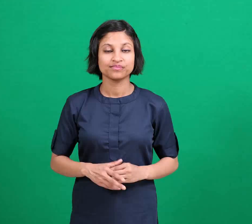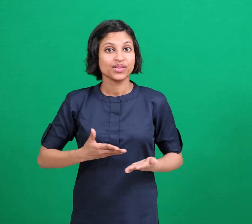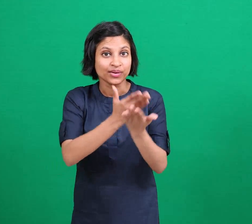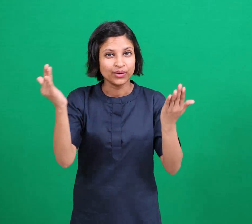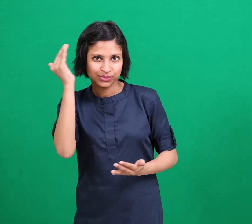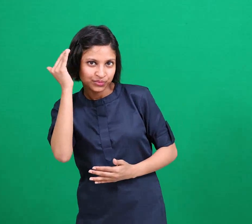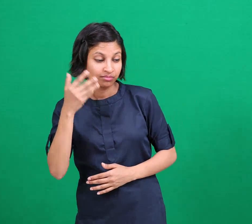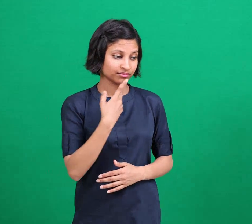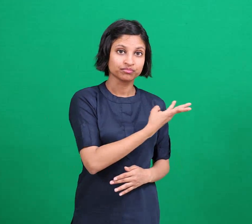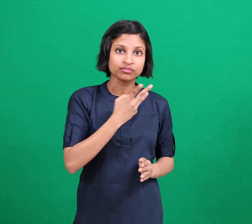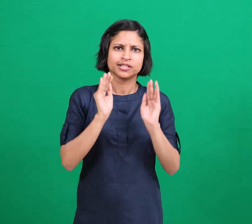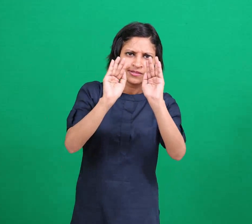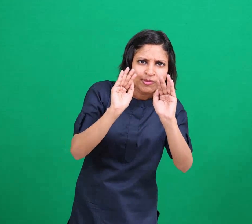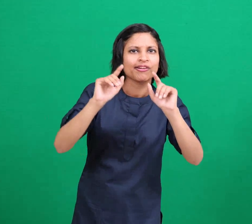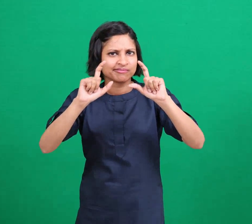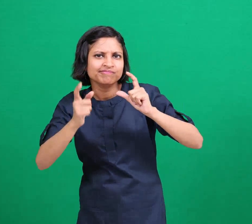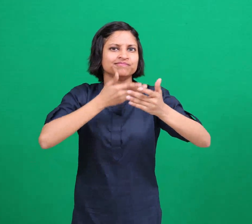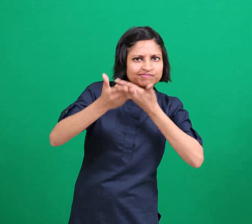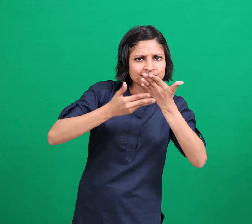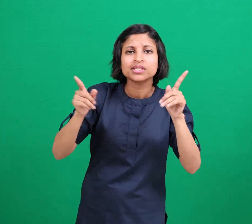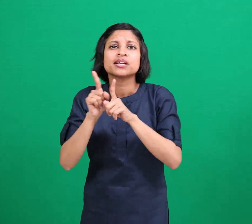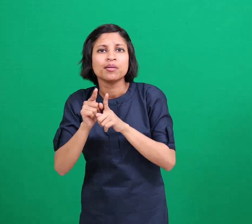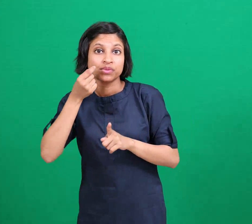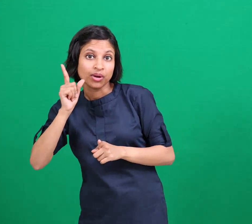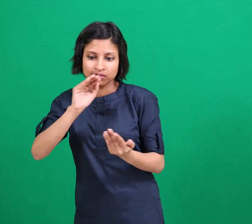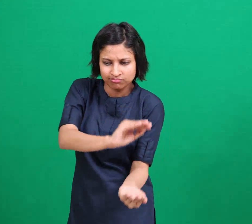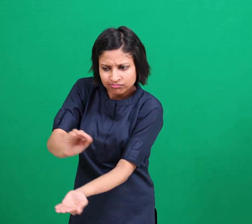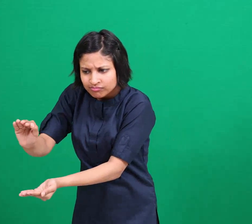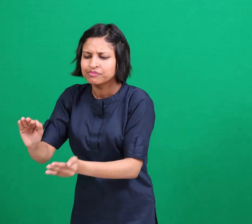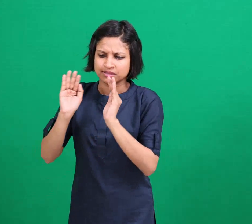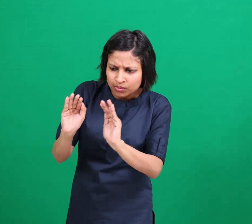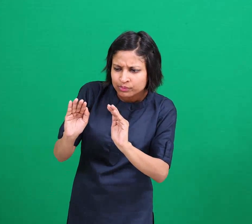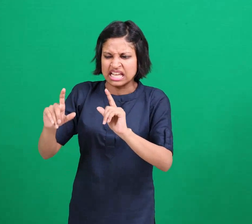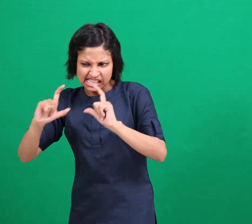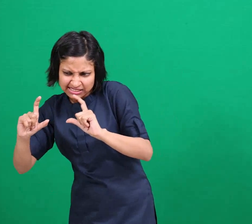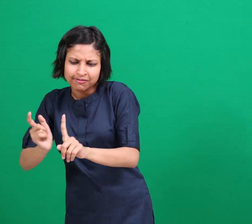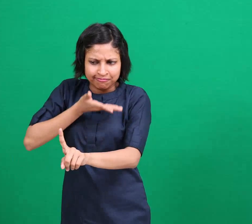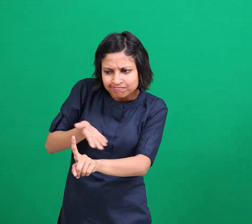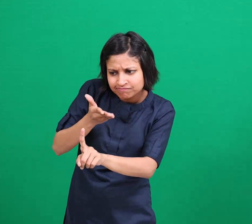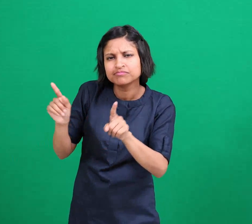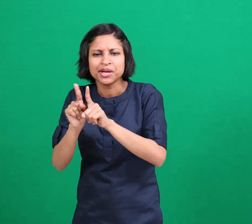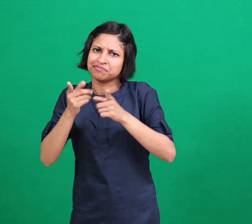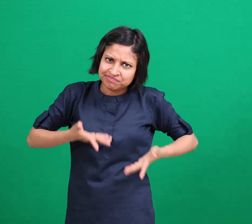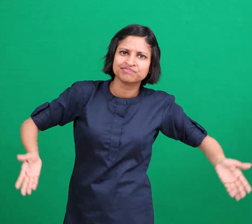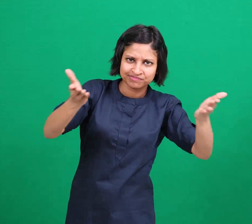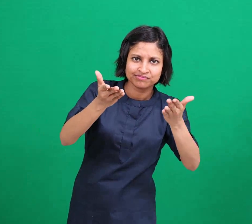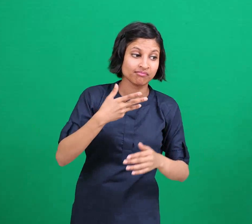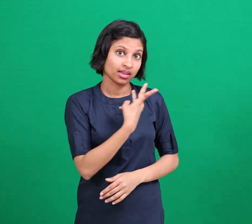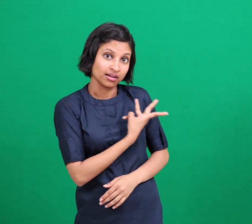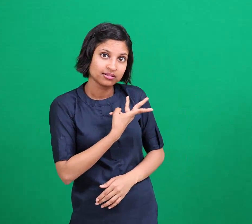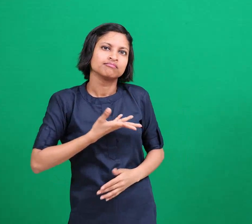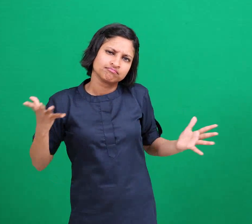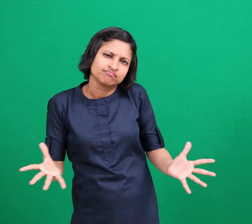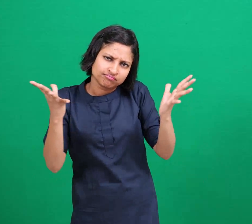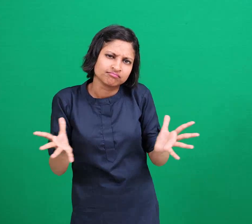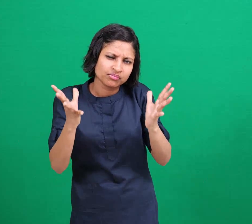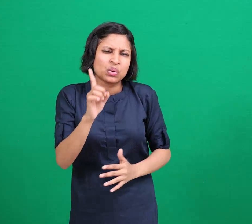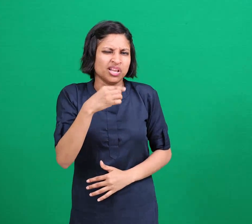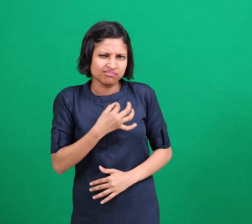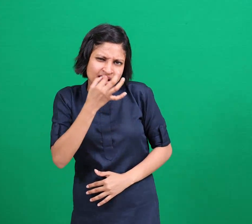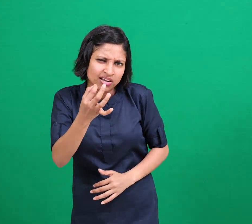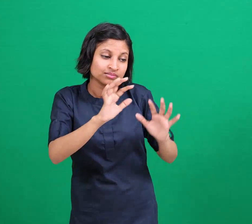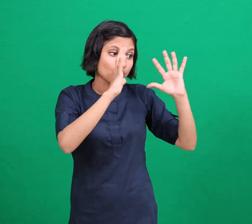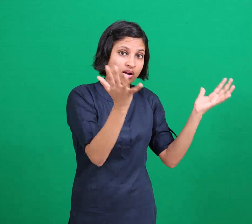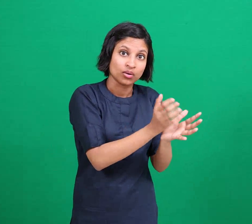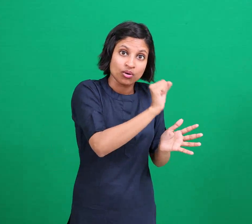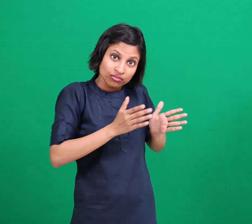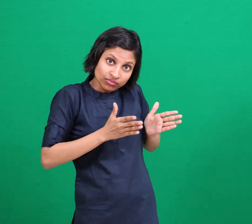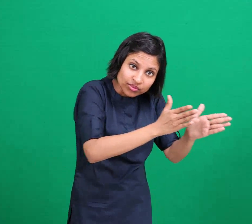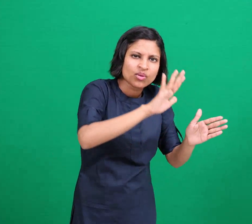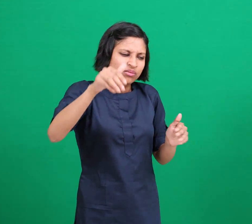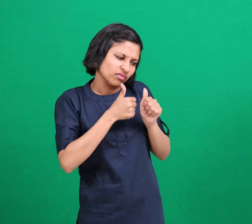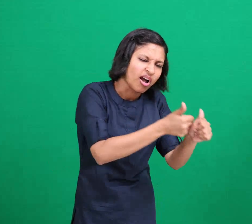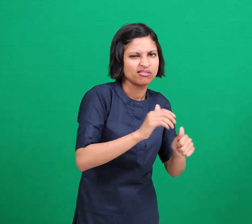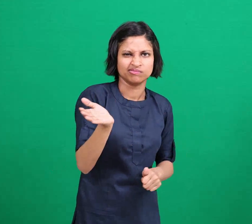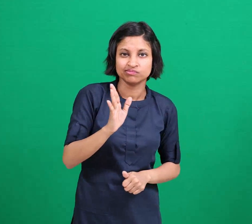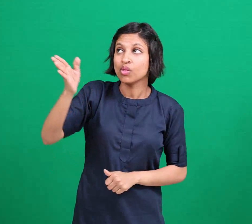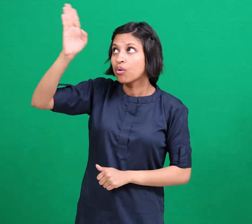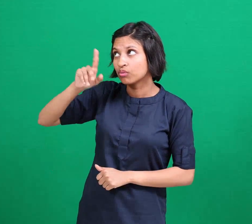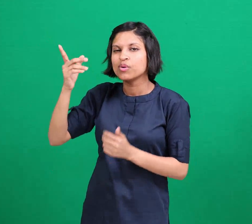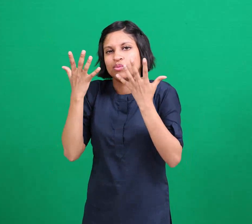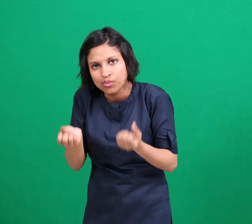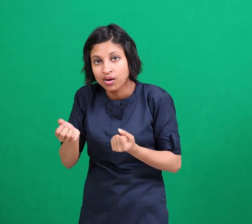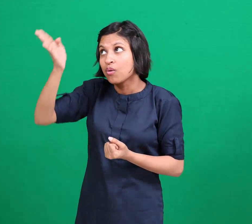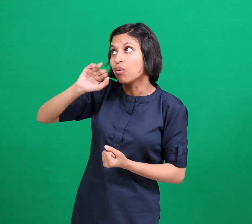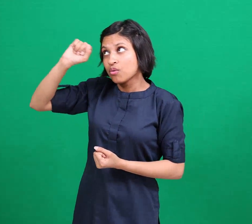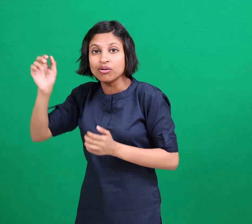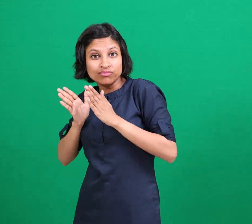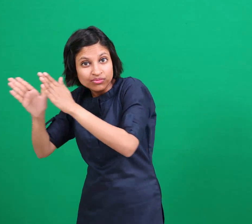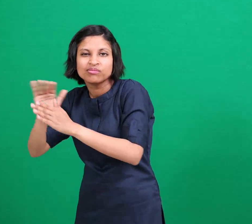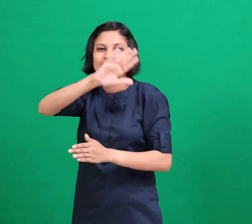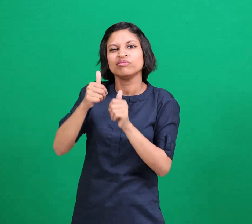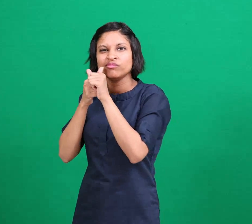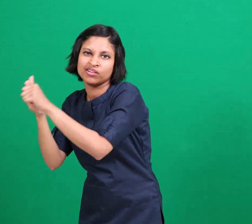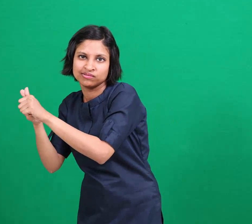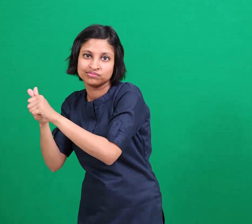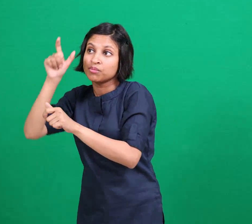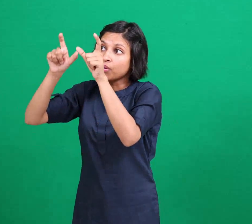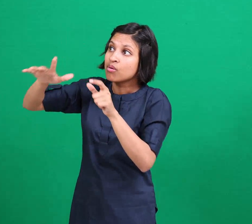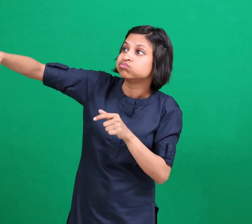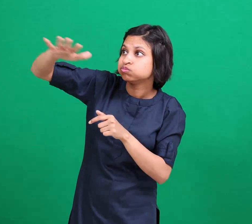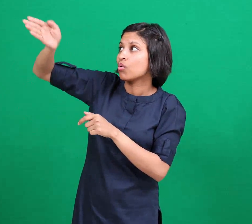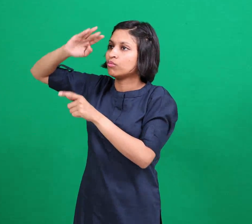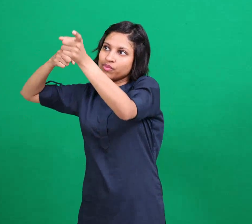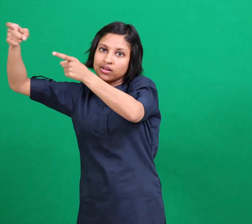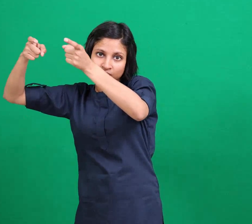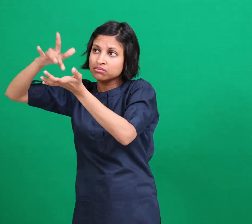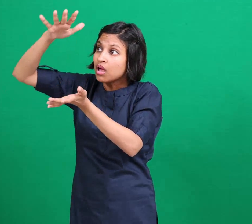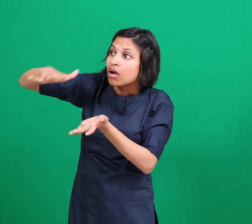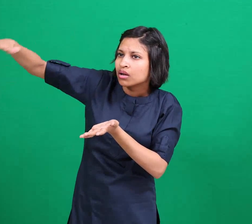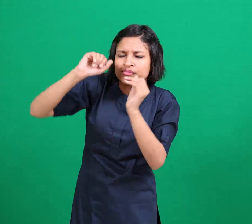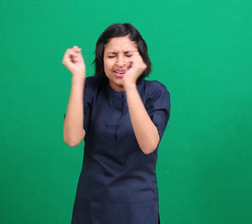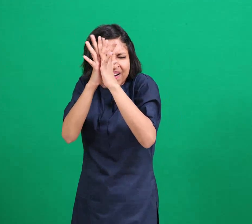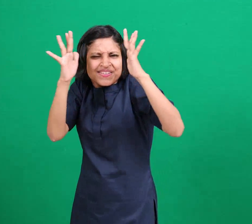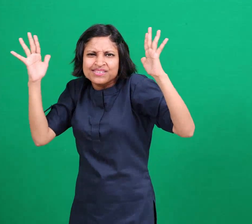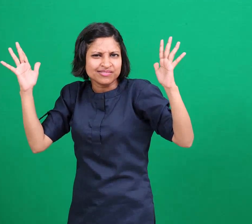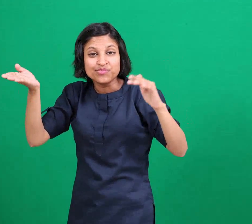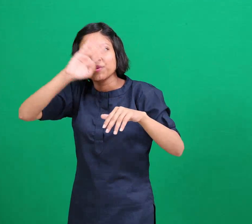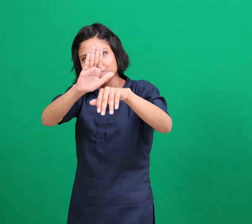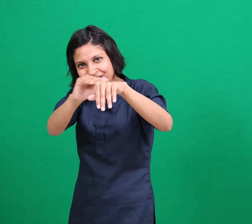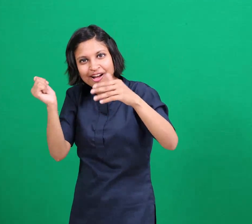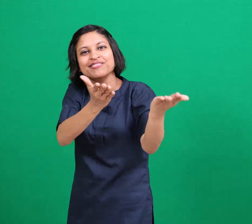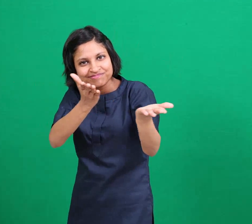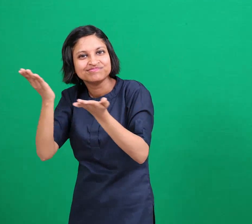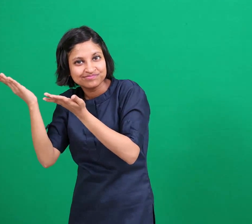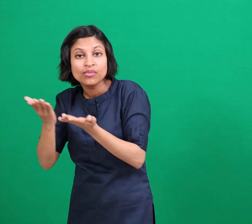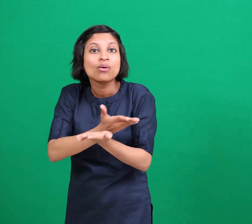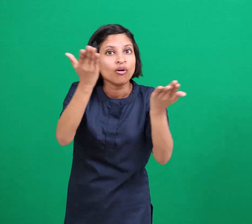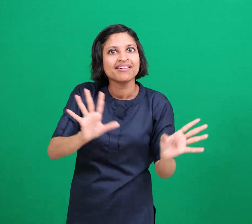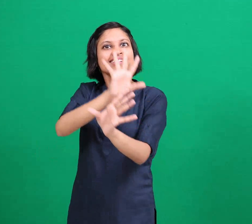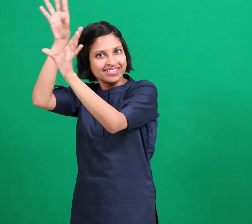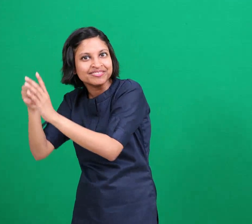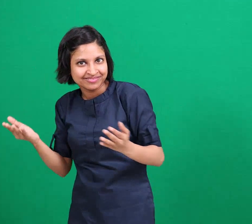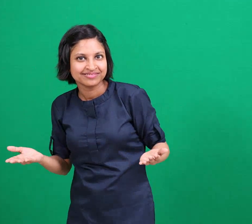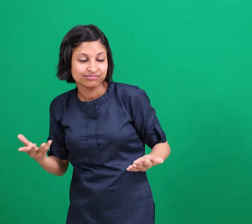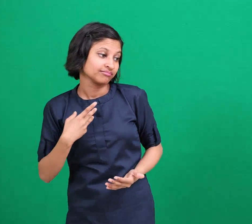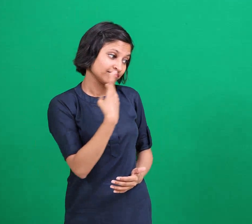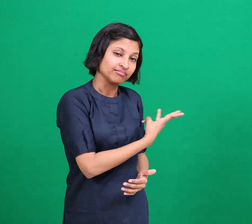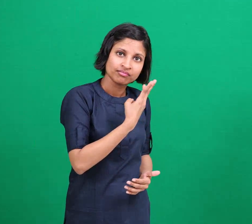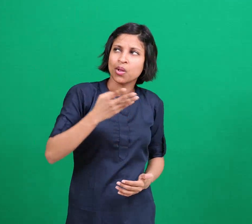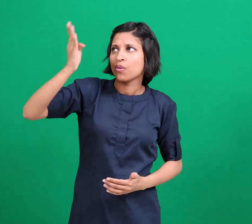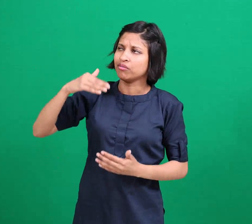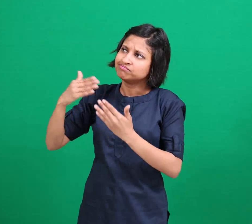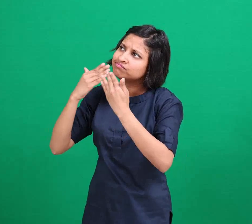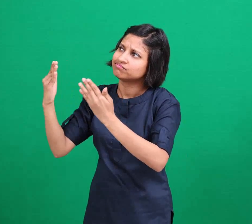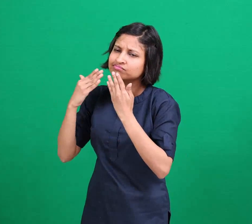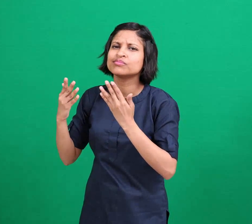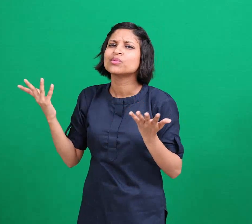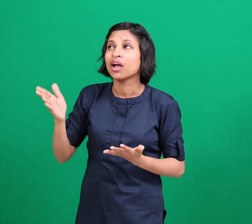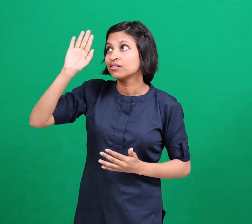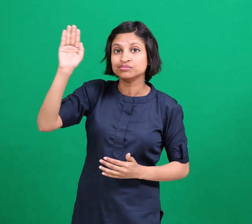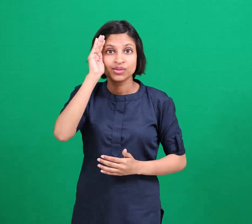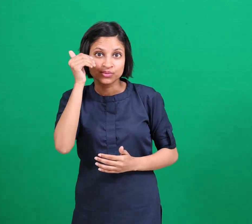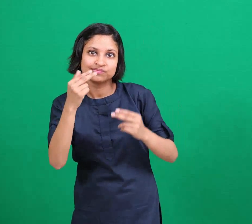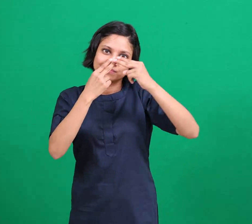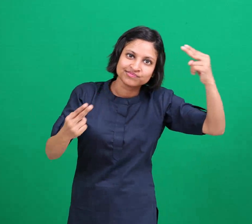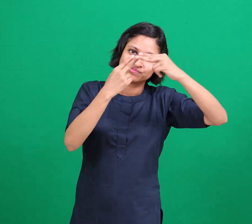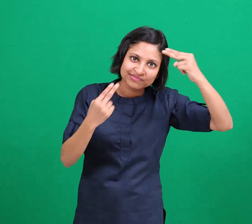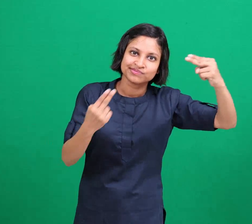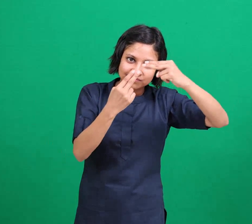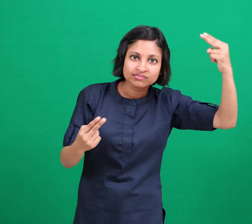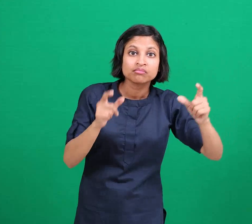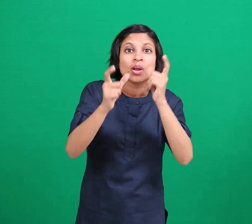For you know that we treated each of you as a father treats his own children- encouraging you, comforting you, and urging you to walk in a manner worthy of God, who calls you into His own kingdom and glory.